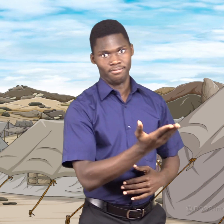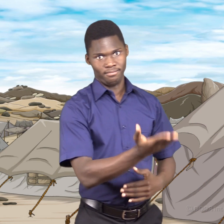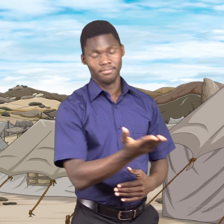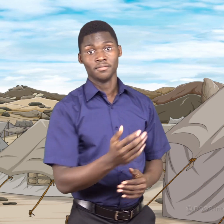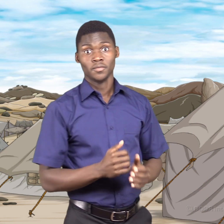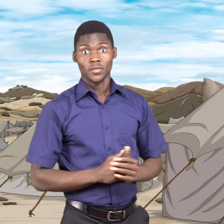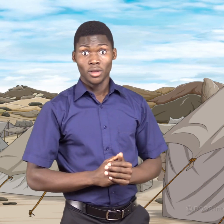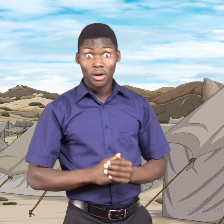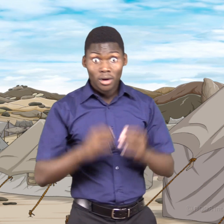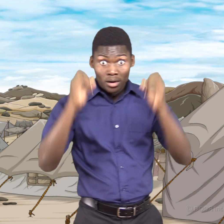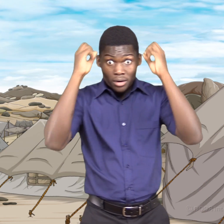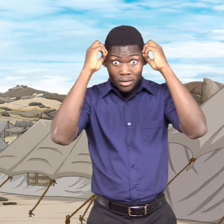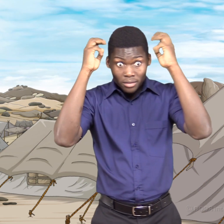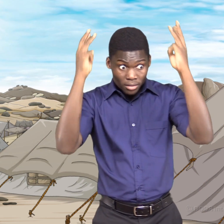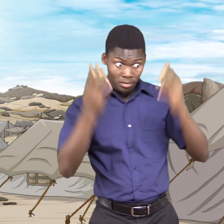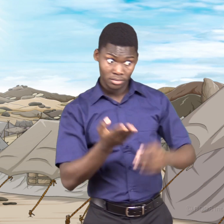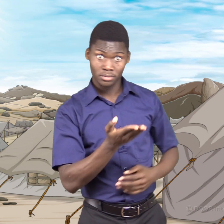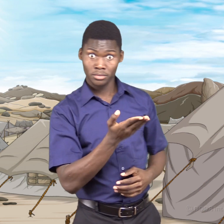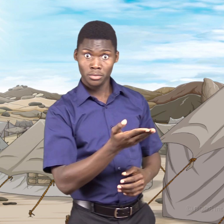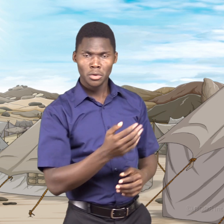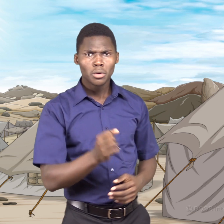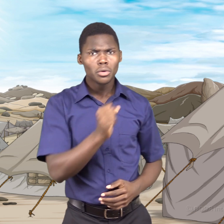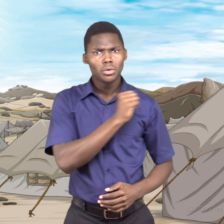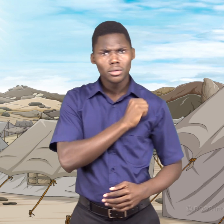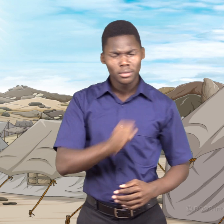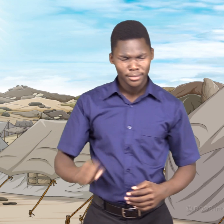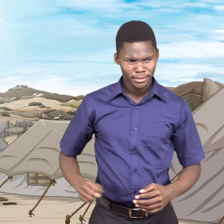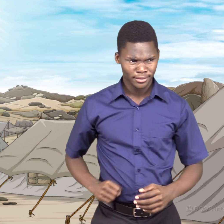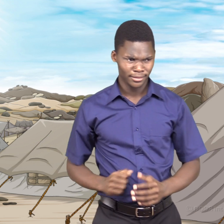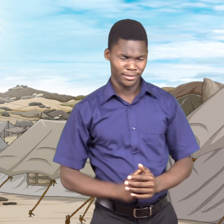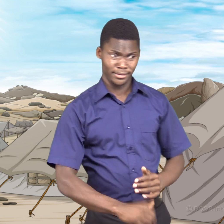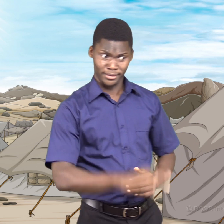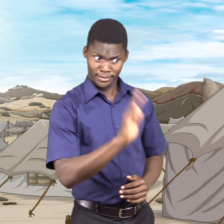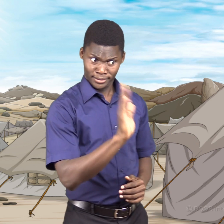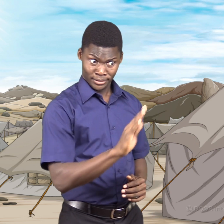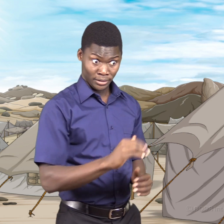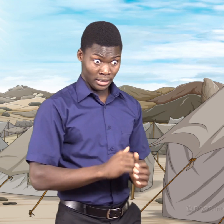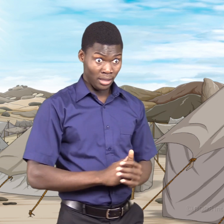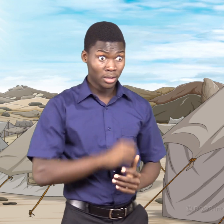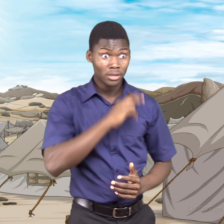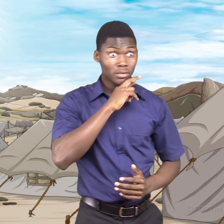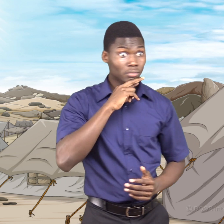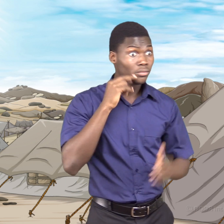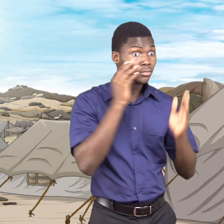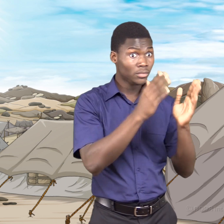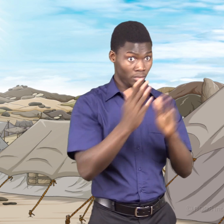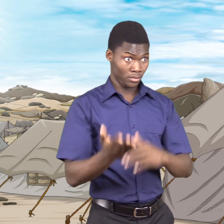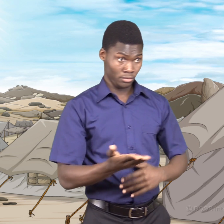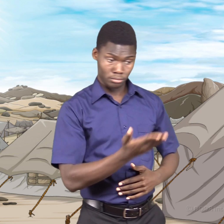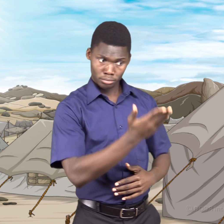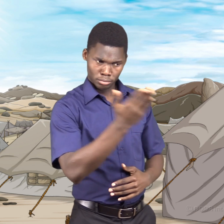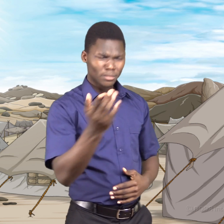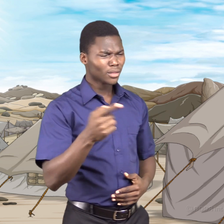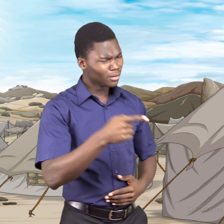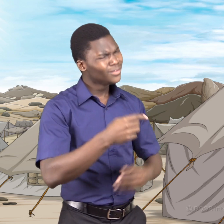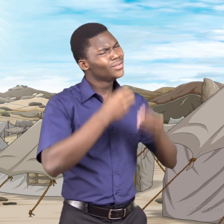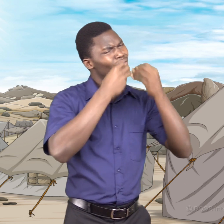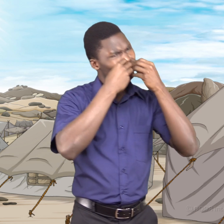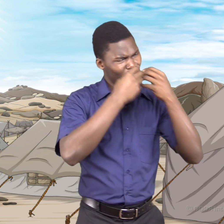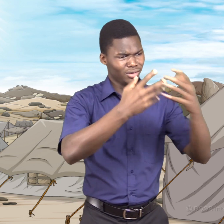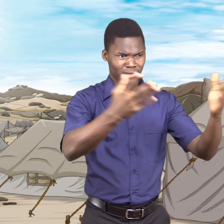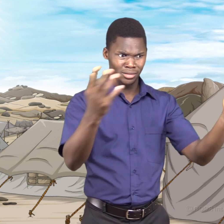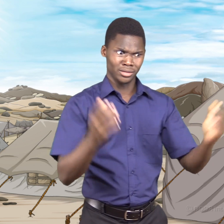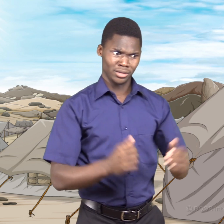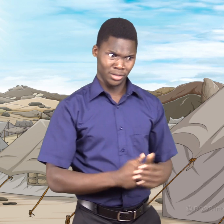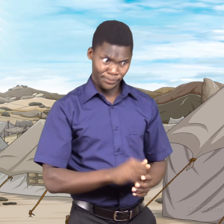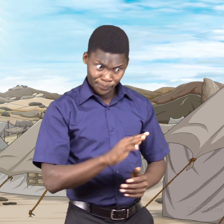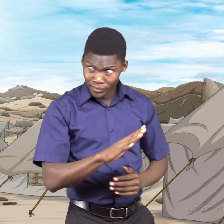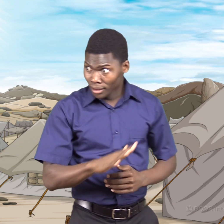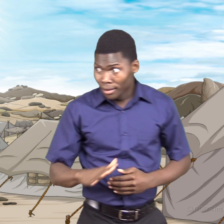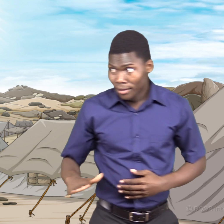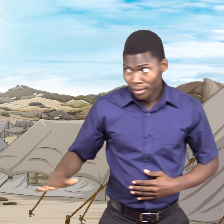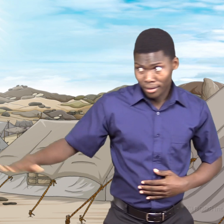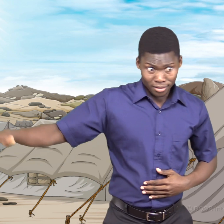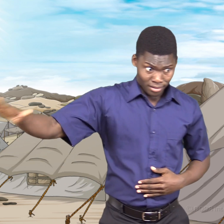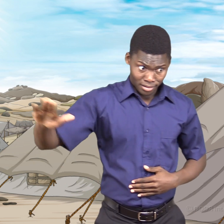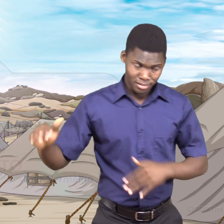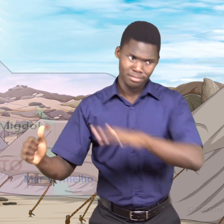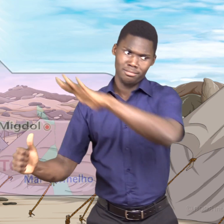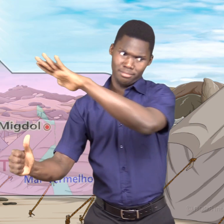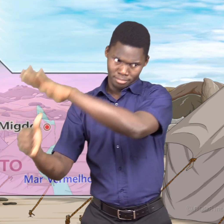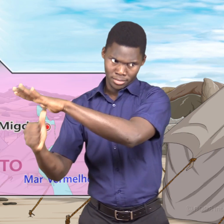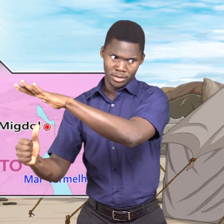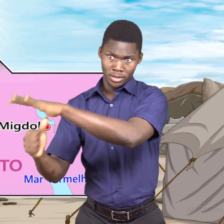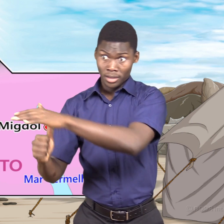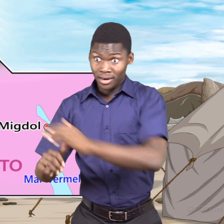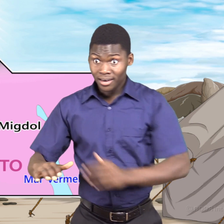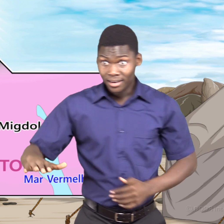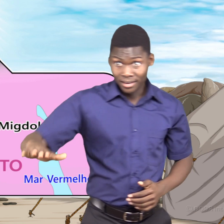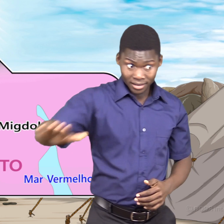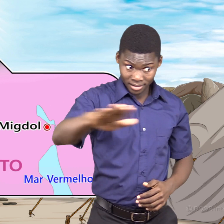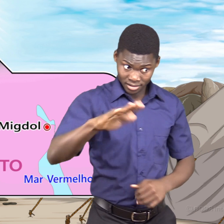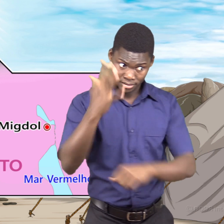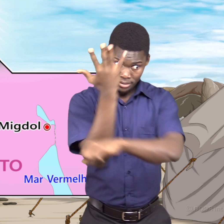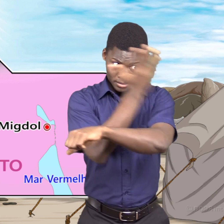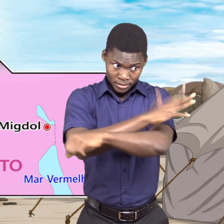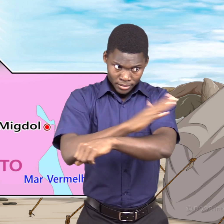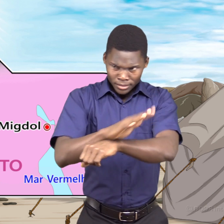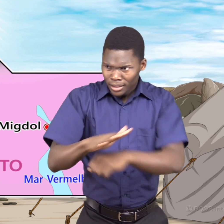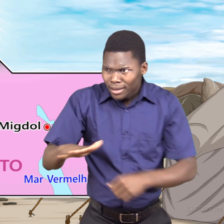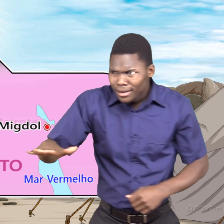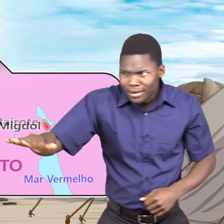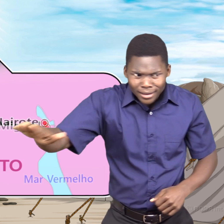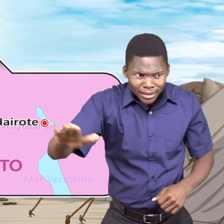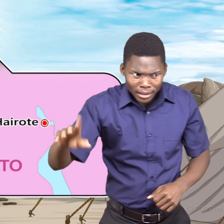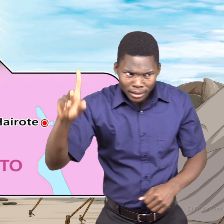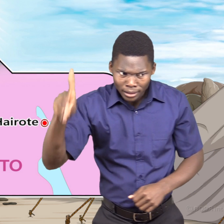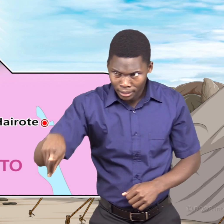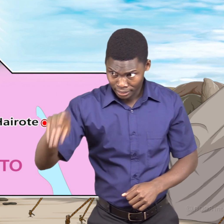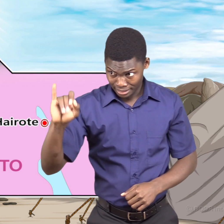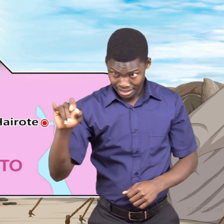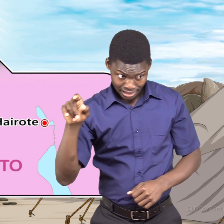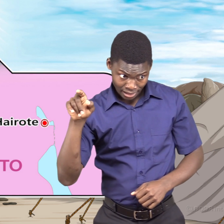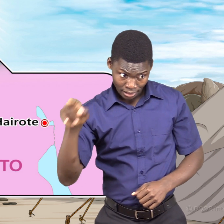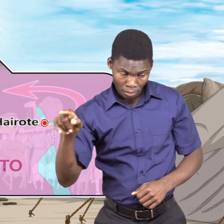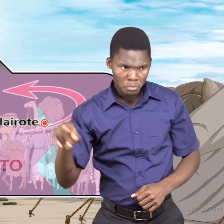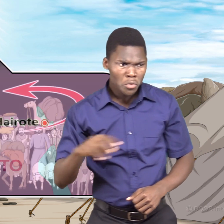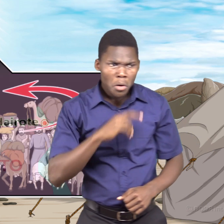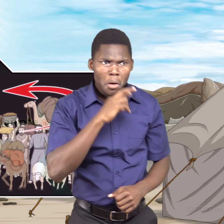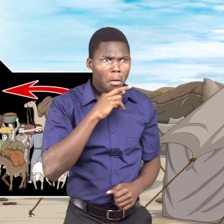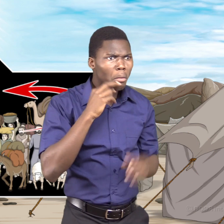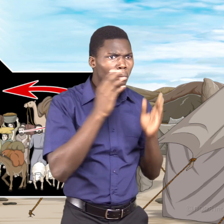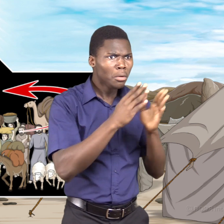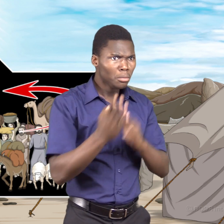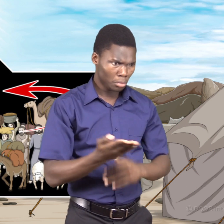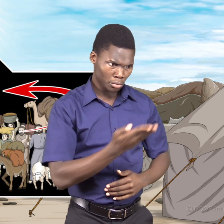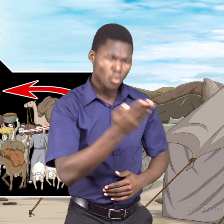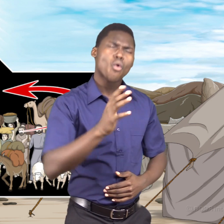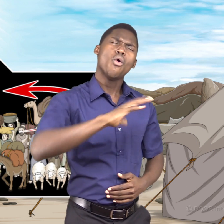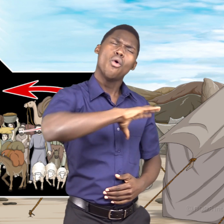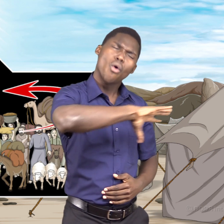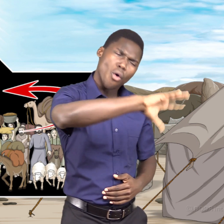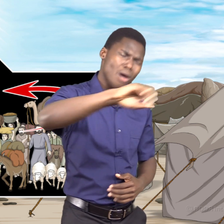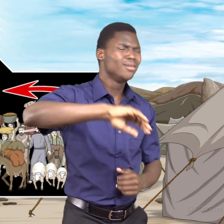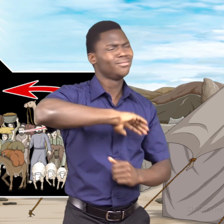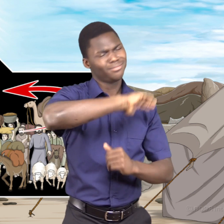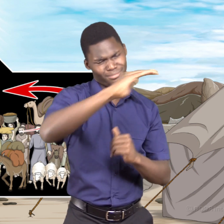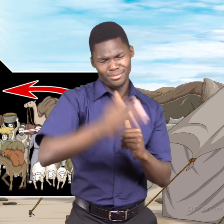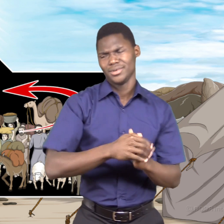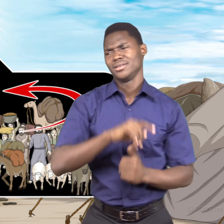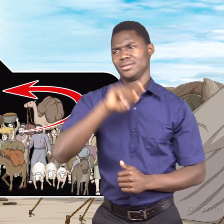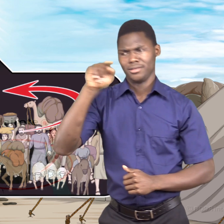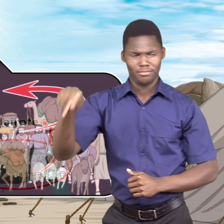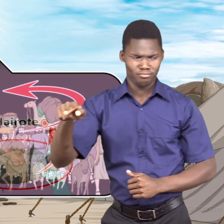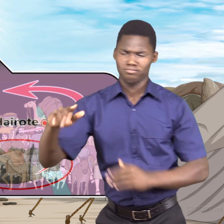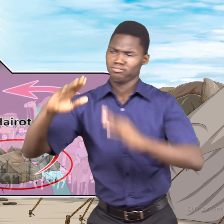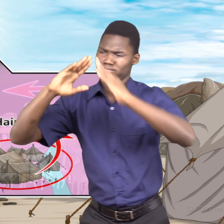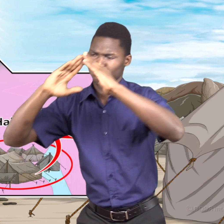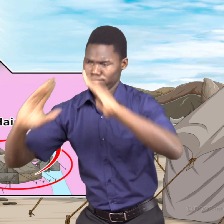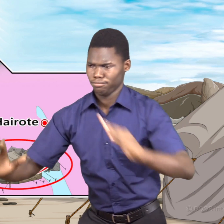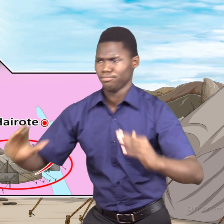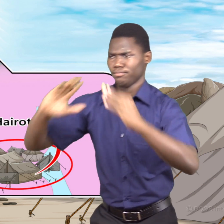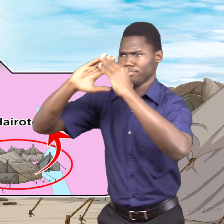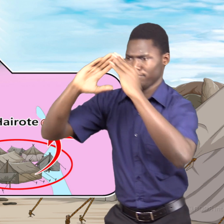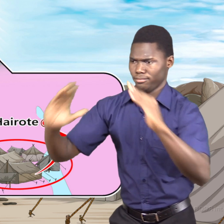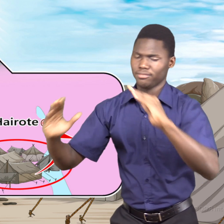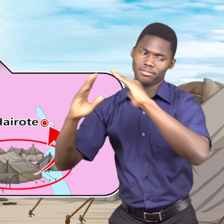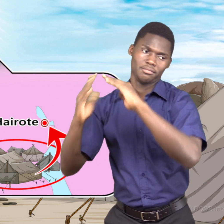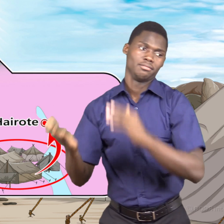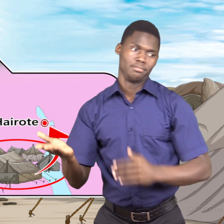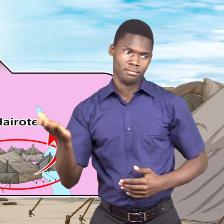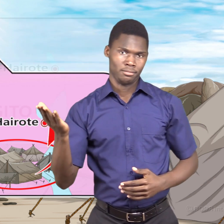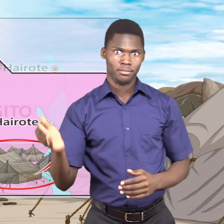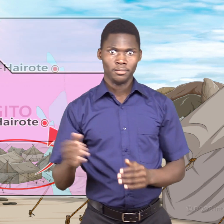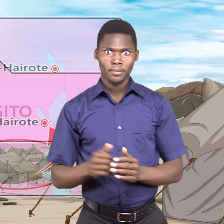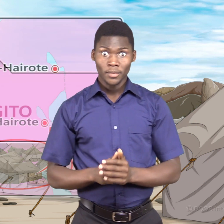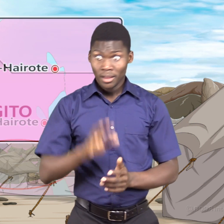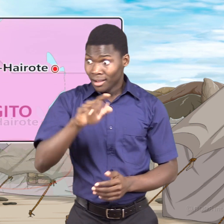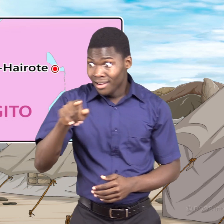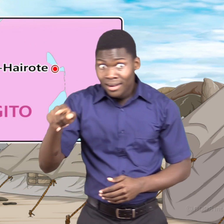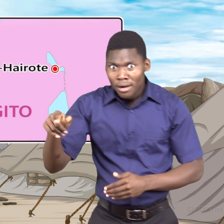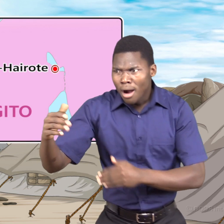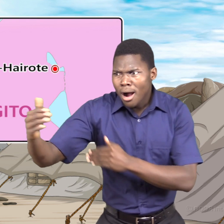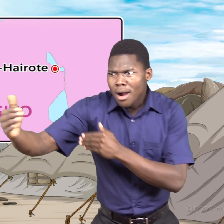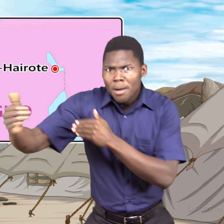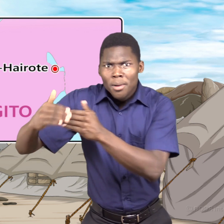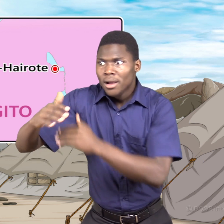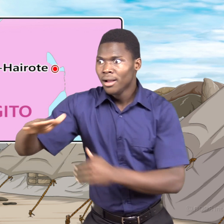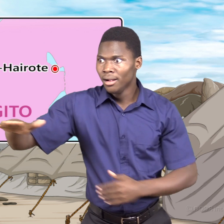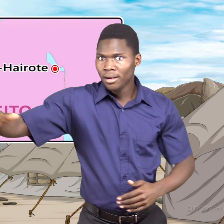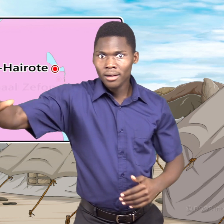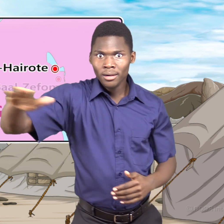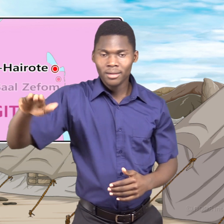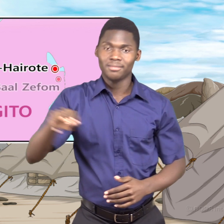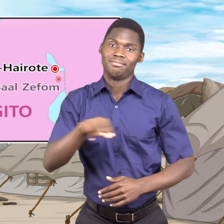Then the LORD said to Moses, “Tell the Israelites to turn back and encamp before Pi-hahiroth, between Migdol and the sea.